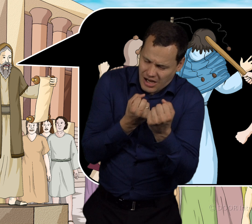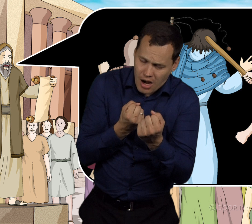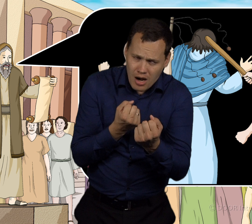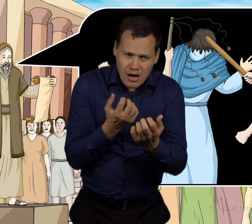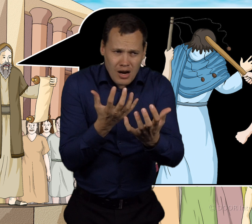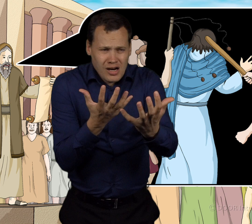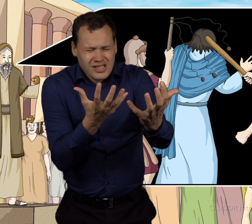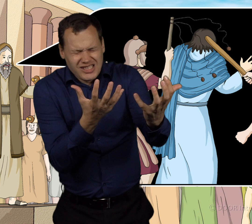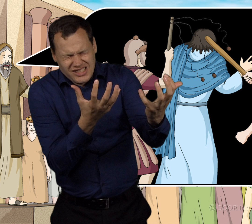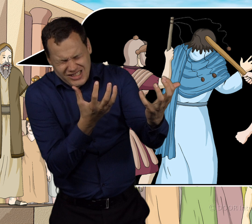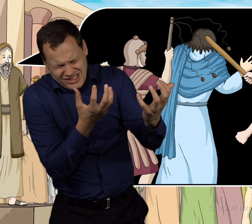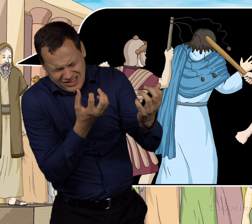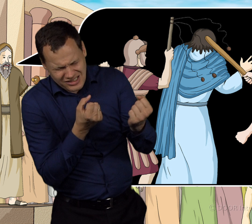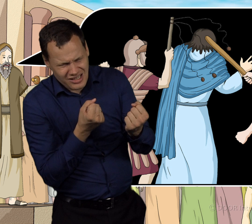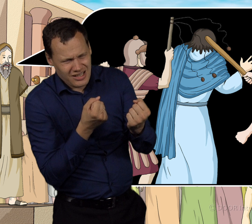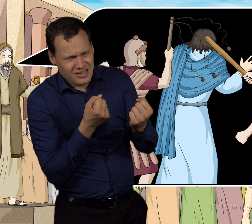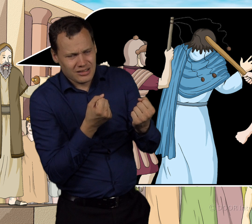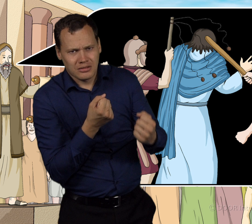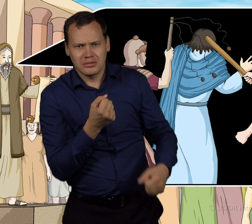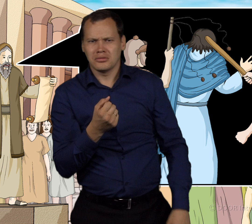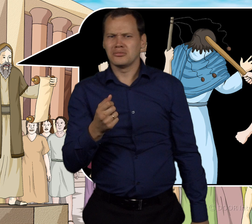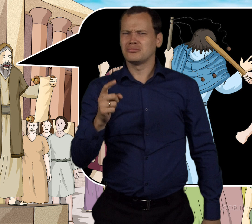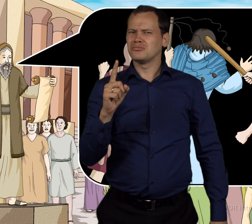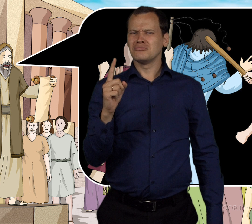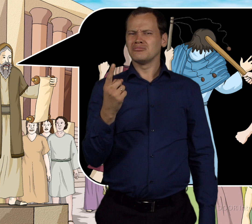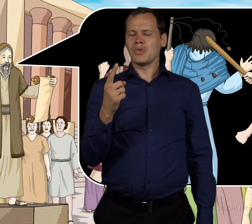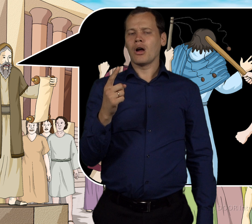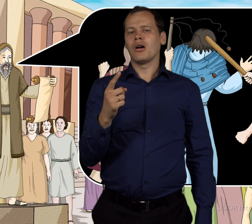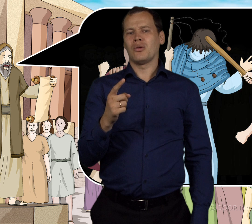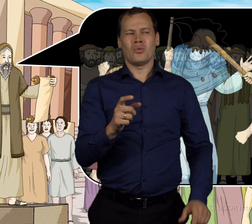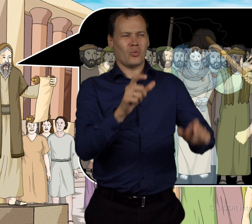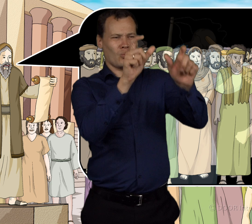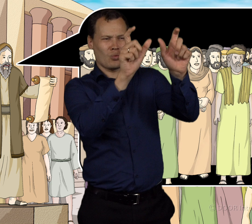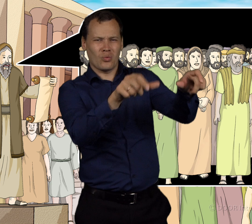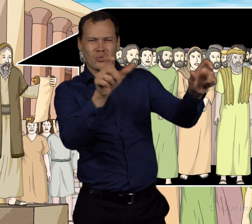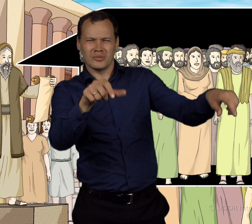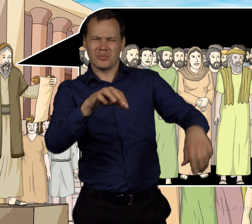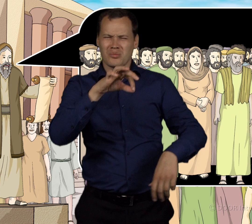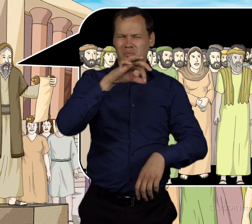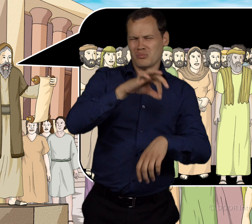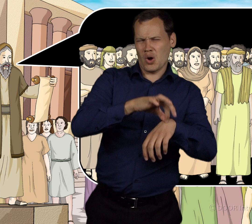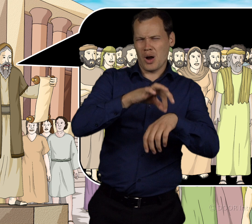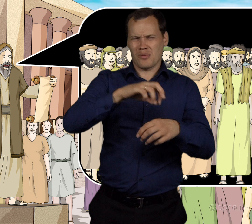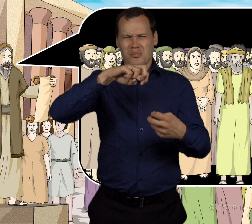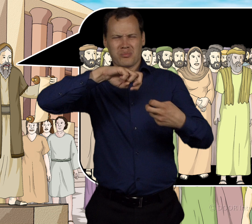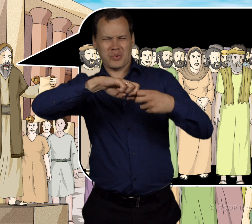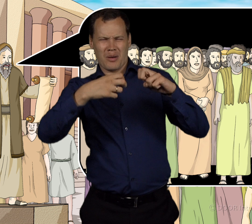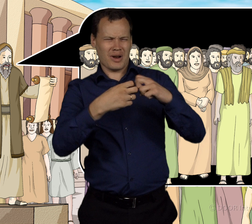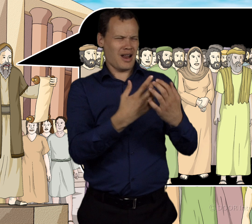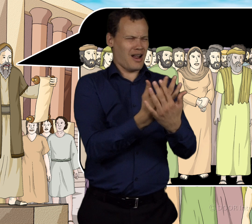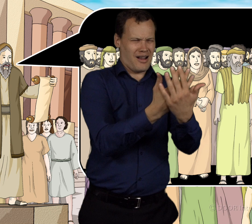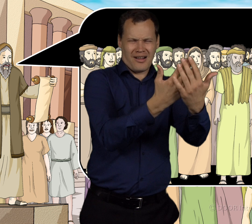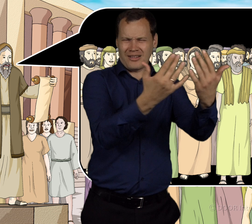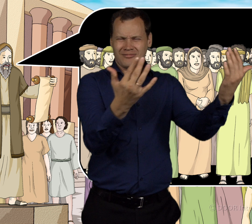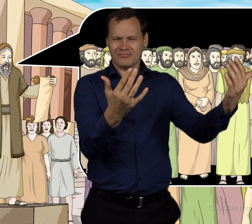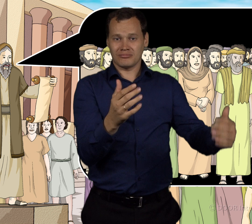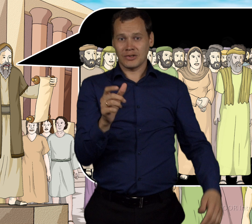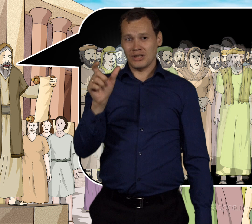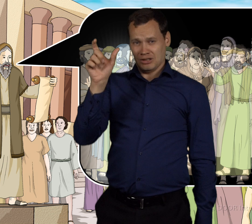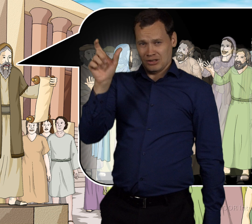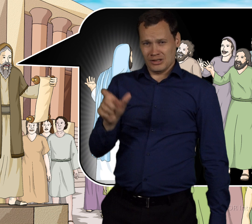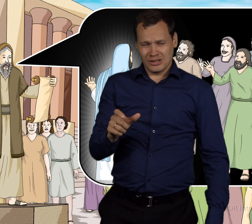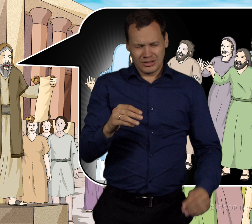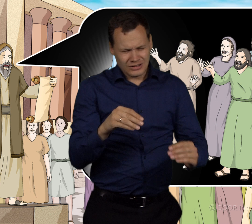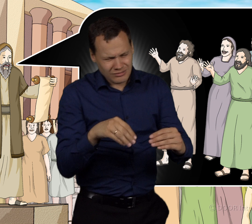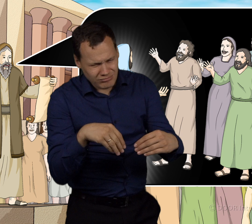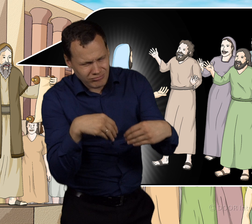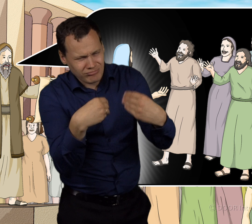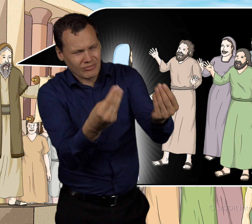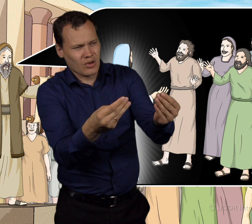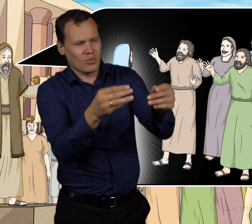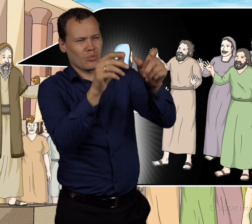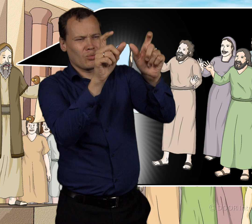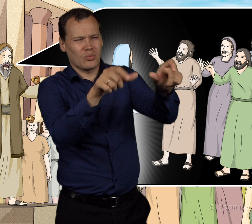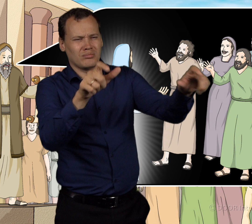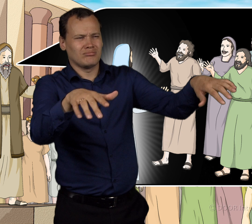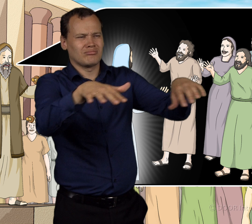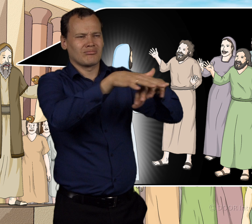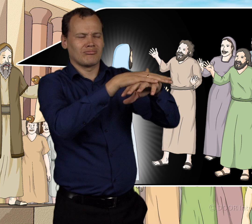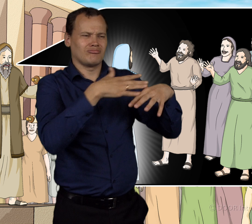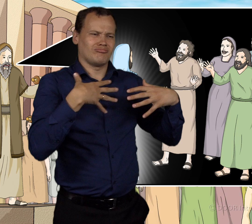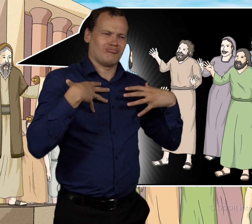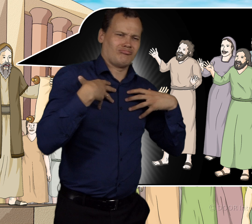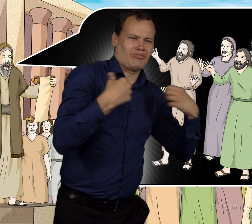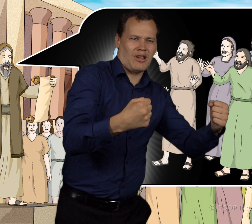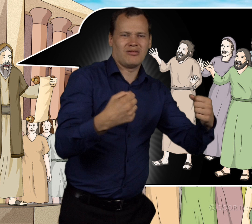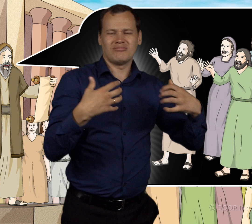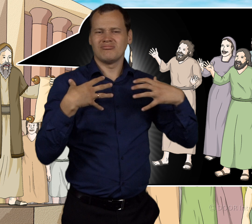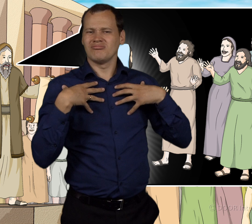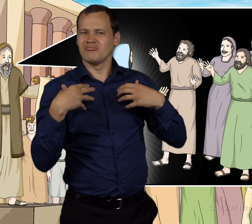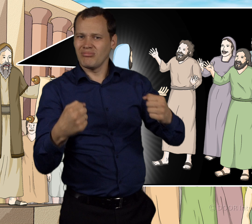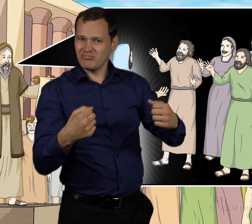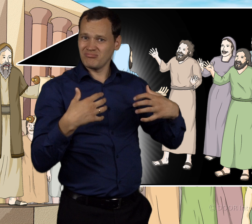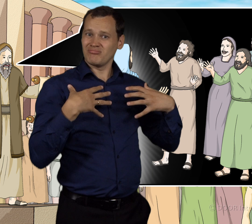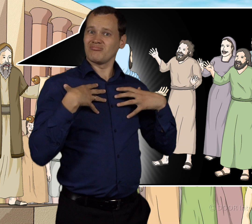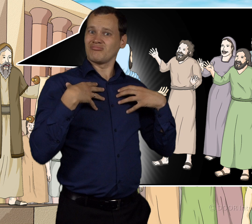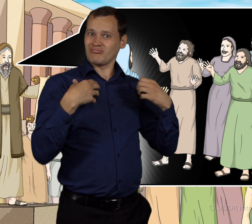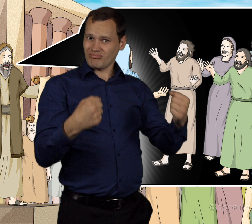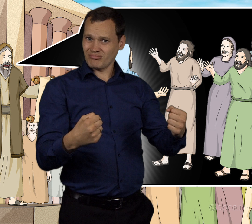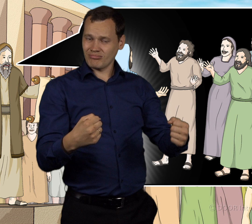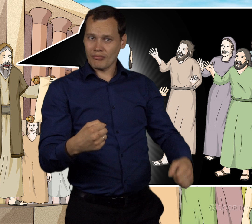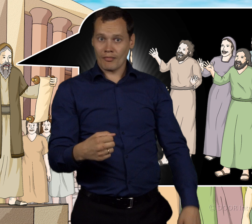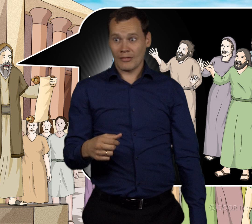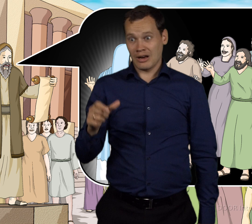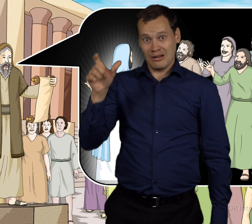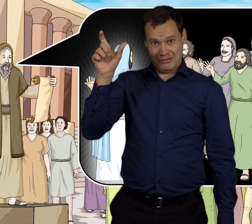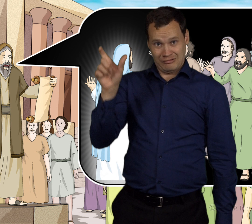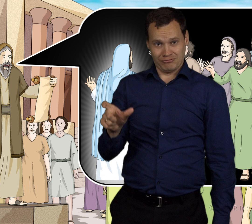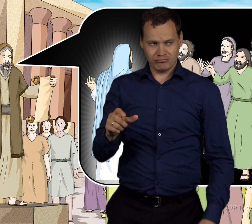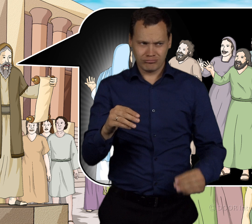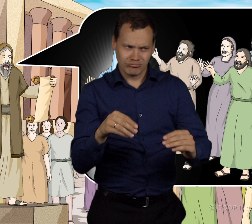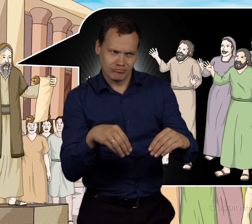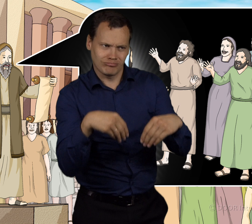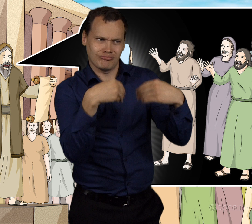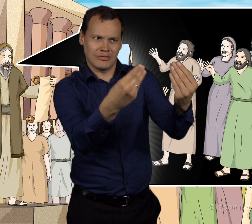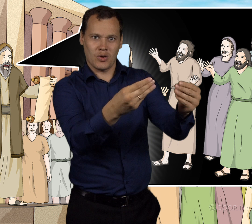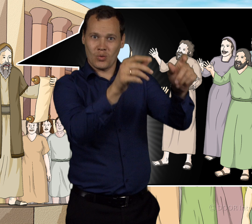Yet He bore the sin of many and made intercession for the transgressors.